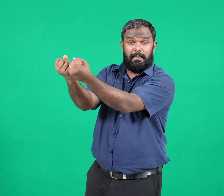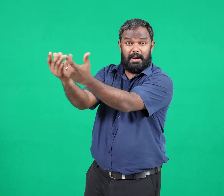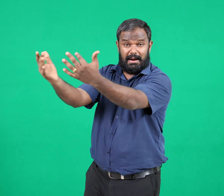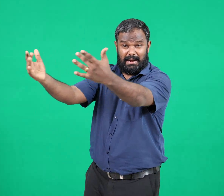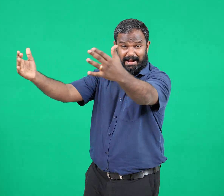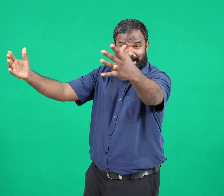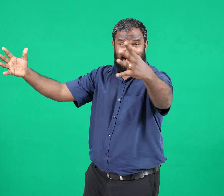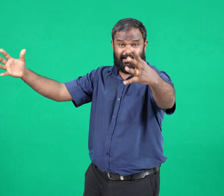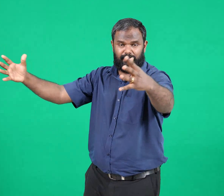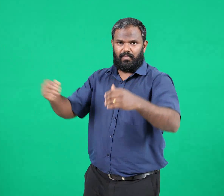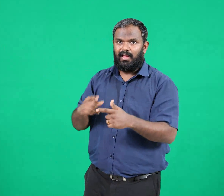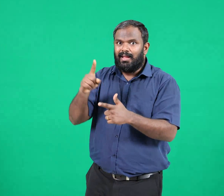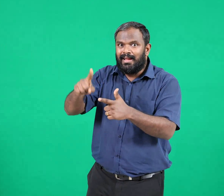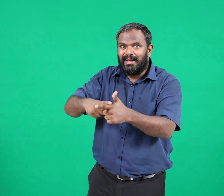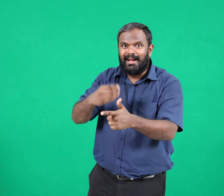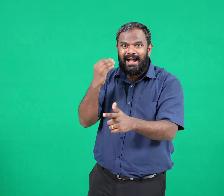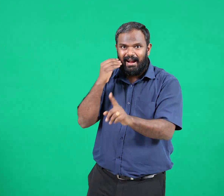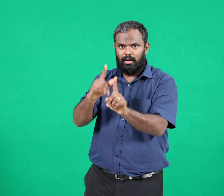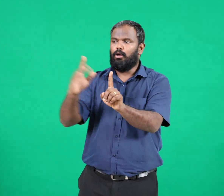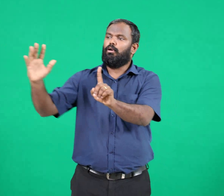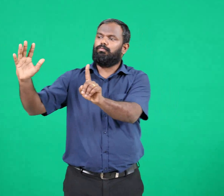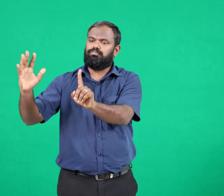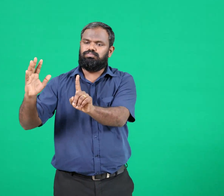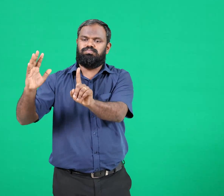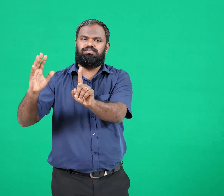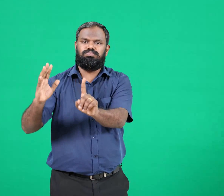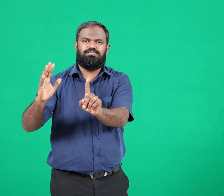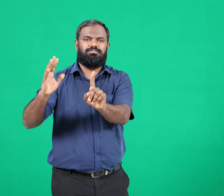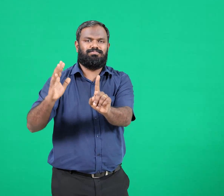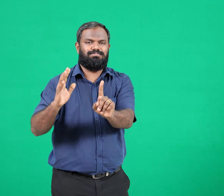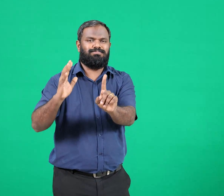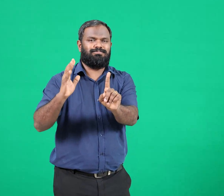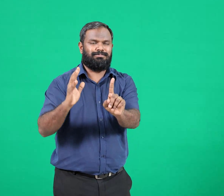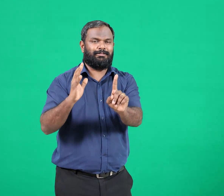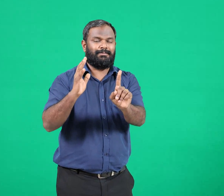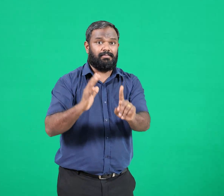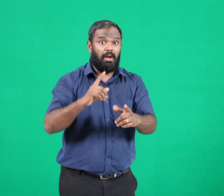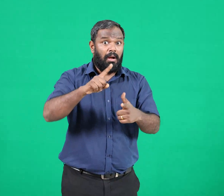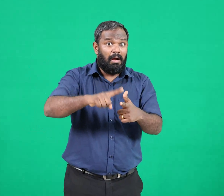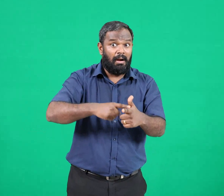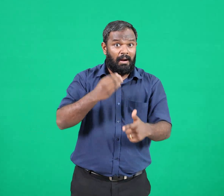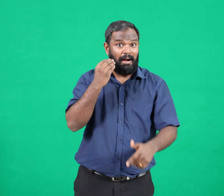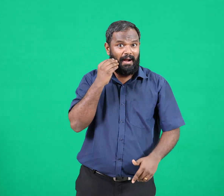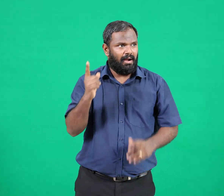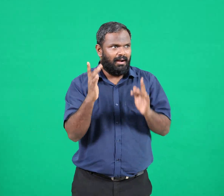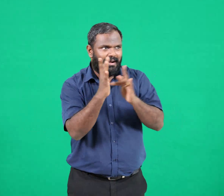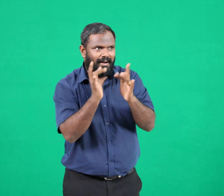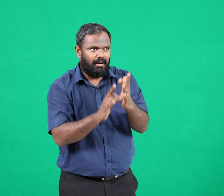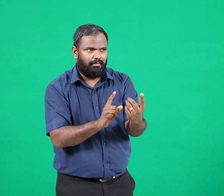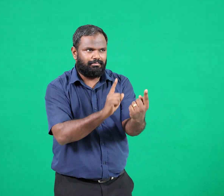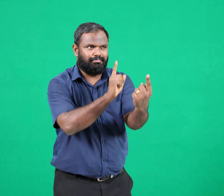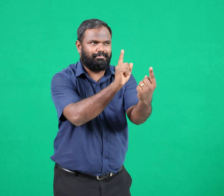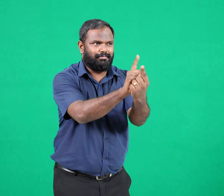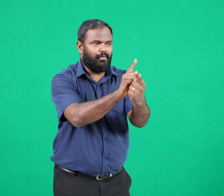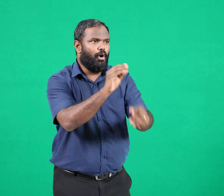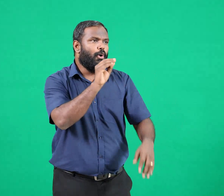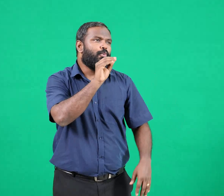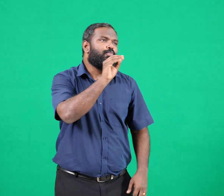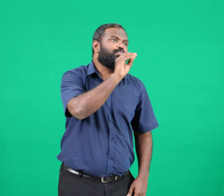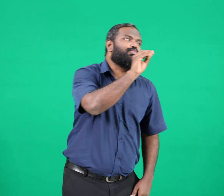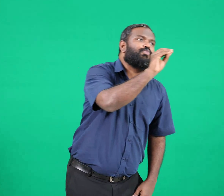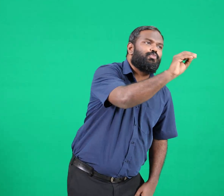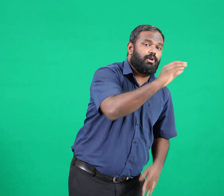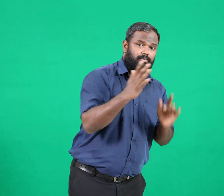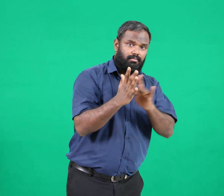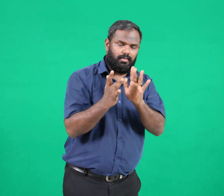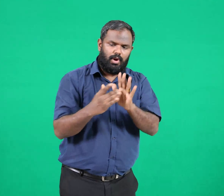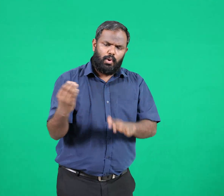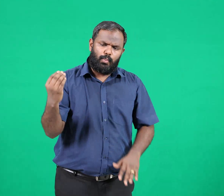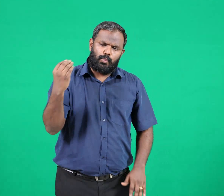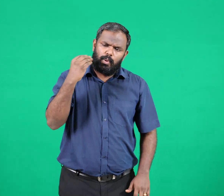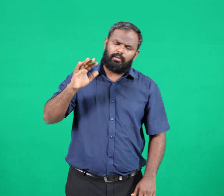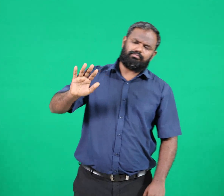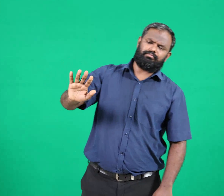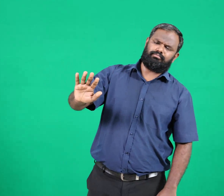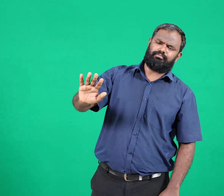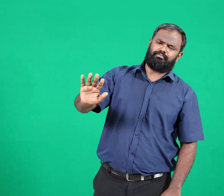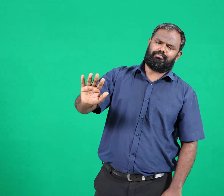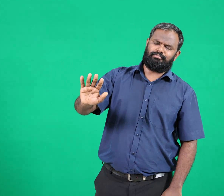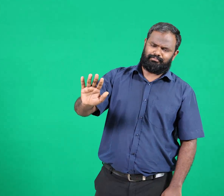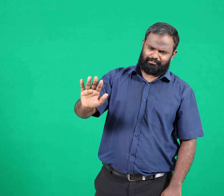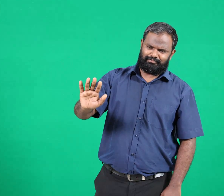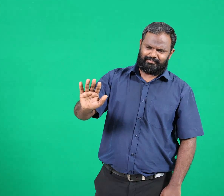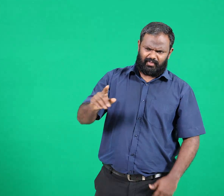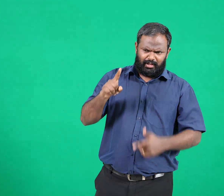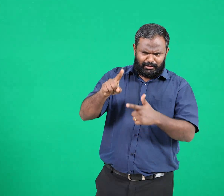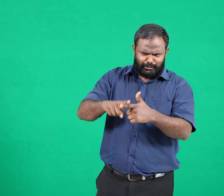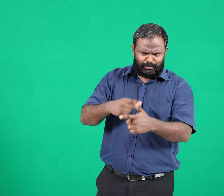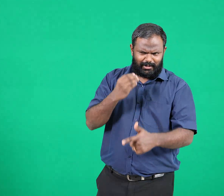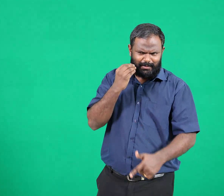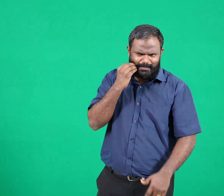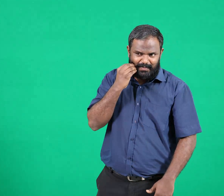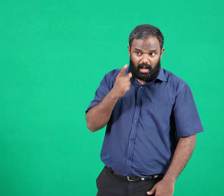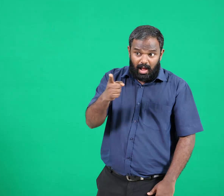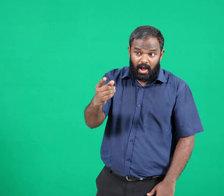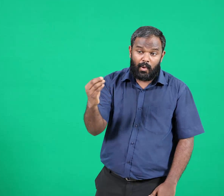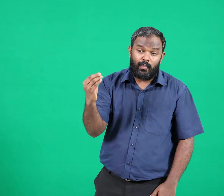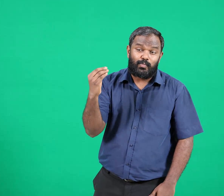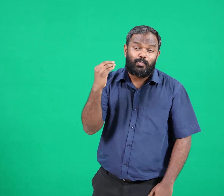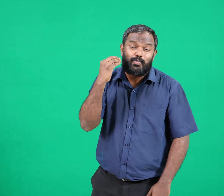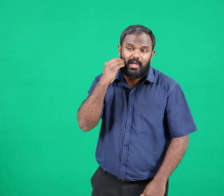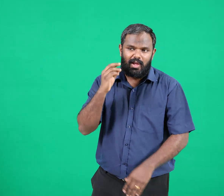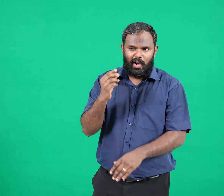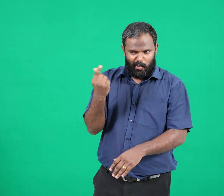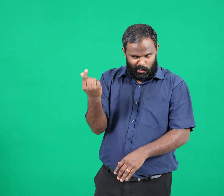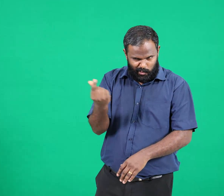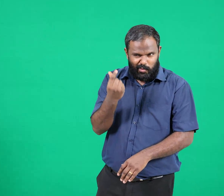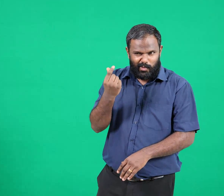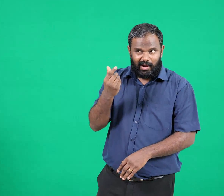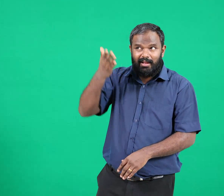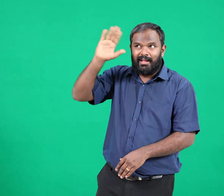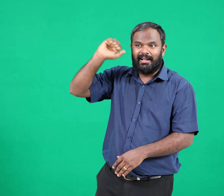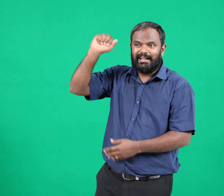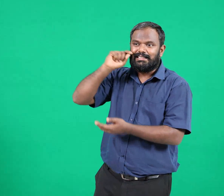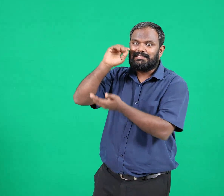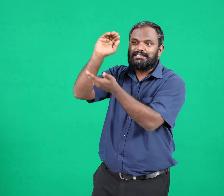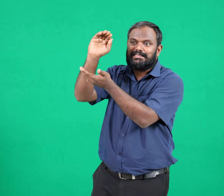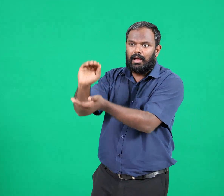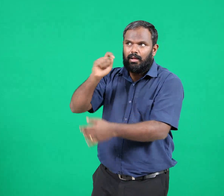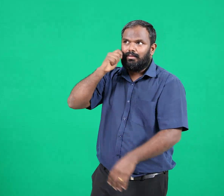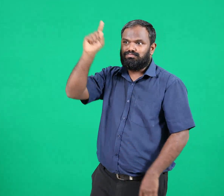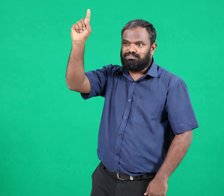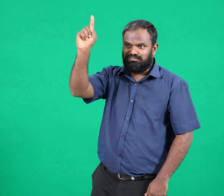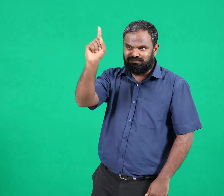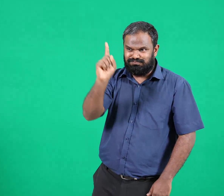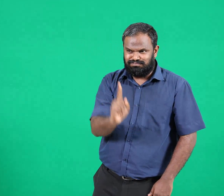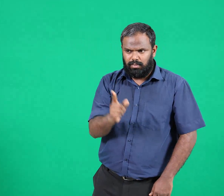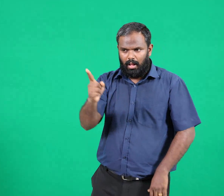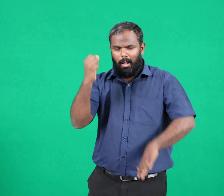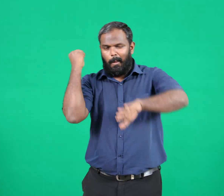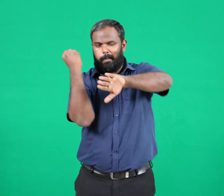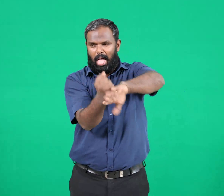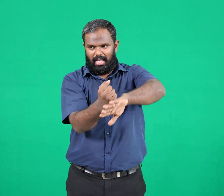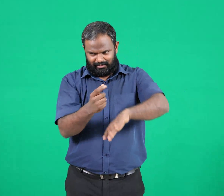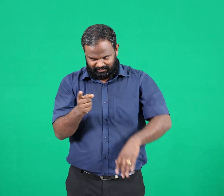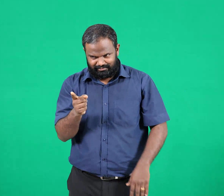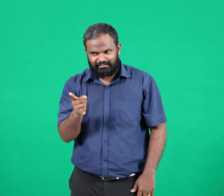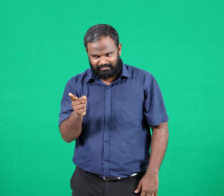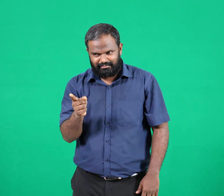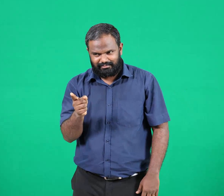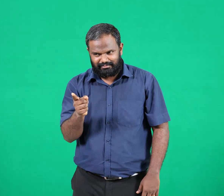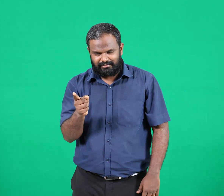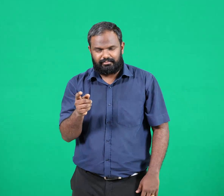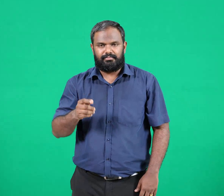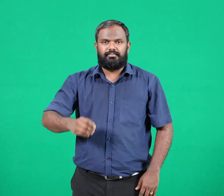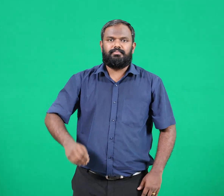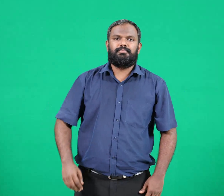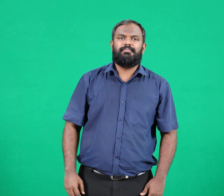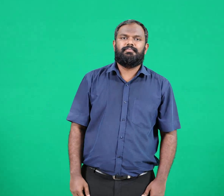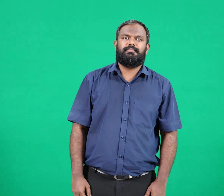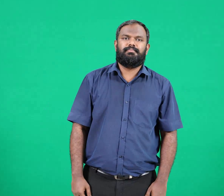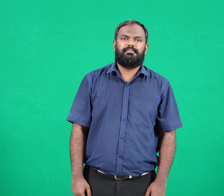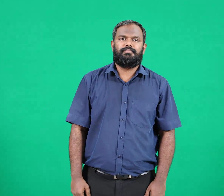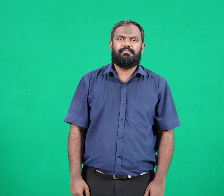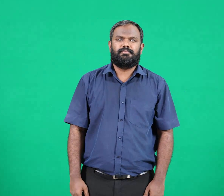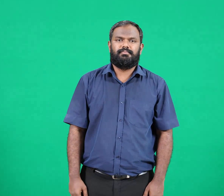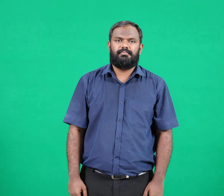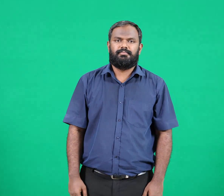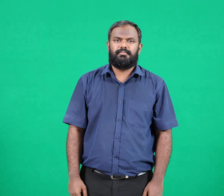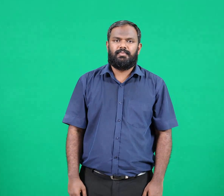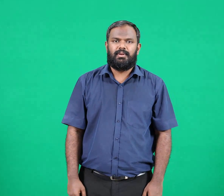He approached Jesus to kiss Him. But Jesus asked him, "Judas, are you betraying the Son of Man with a kiss?"